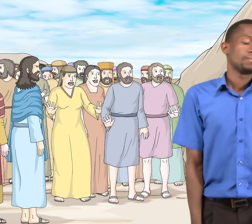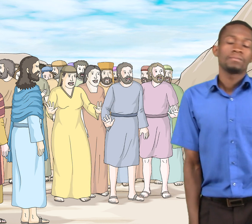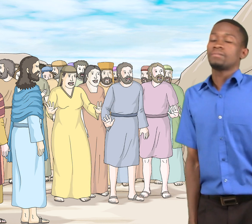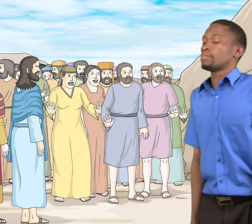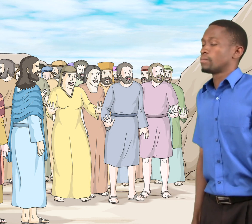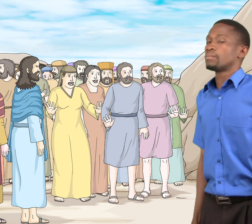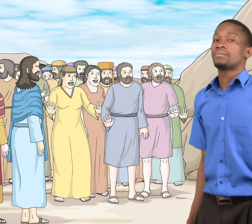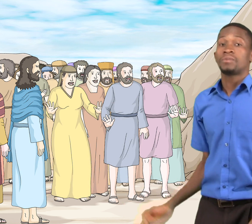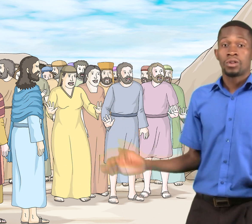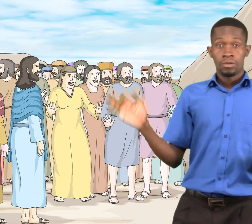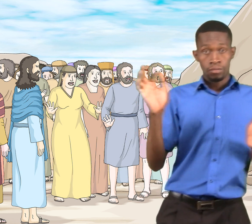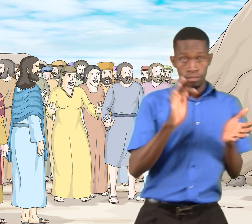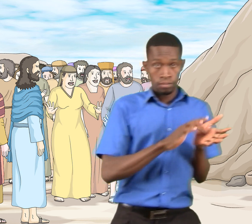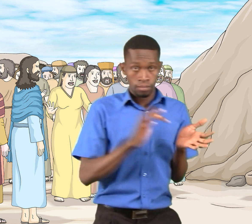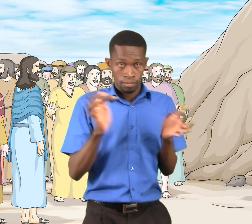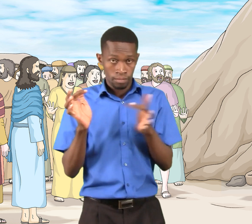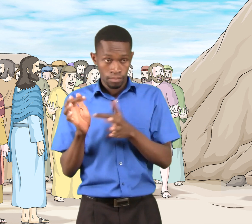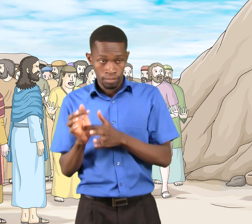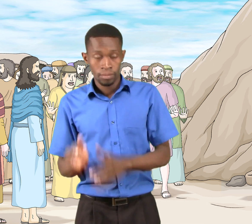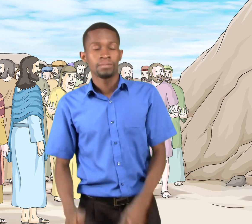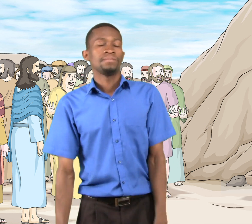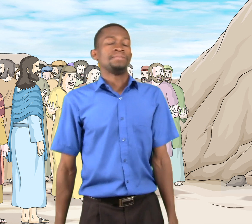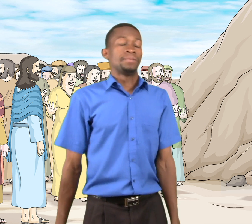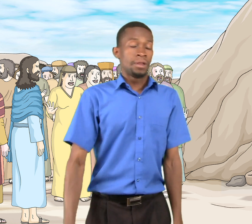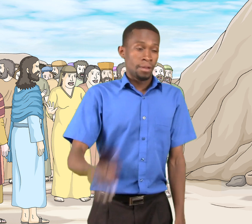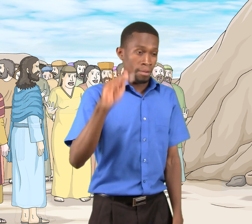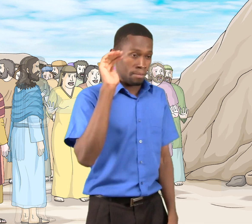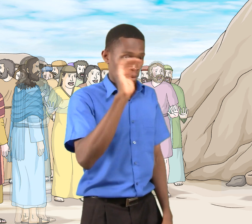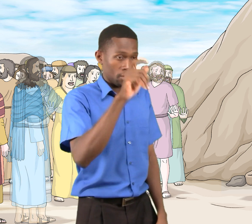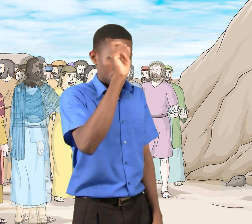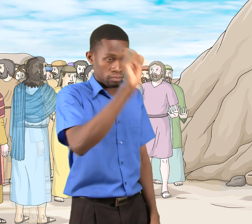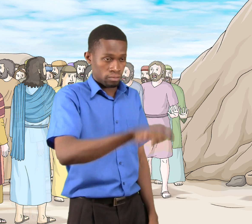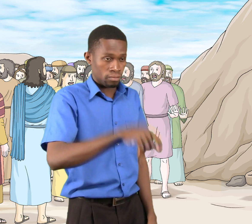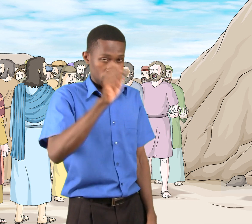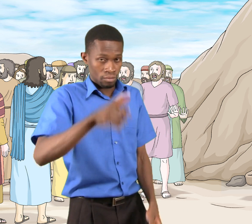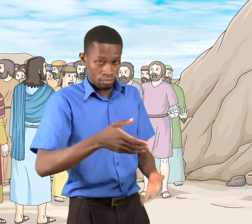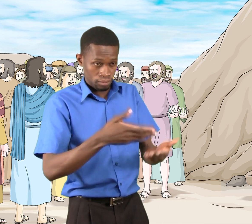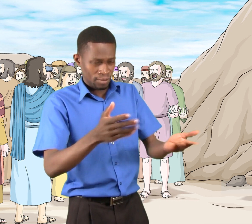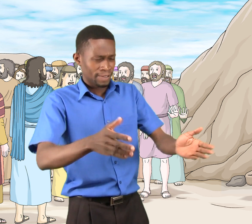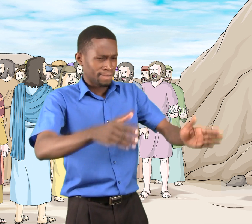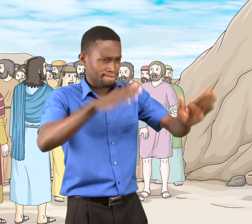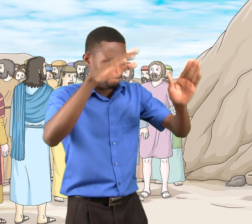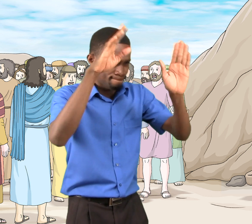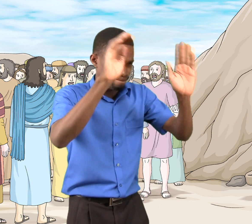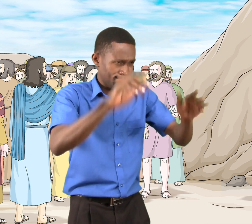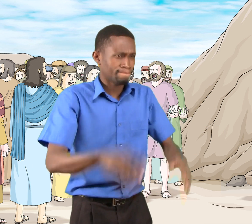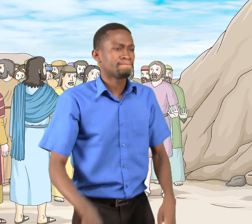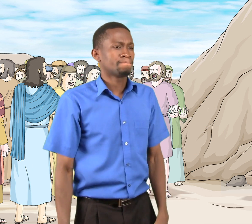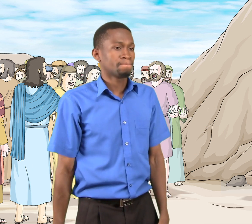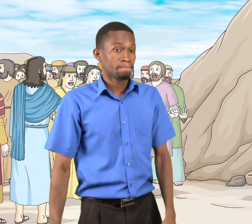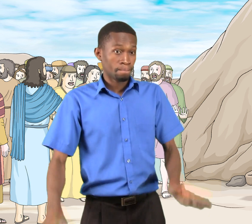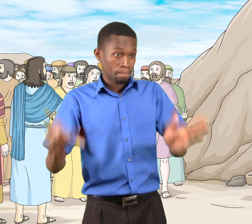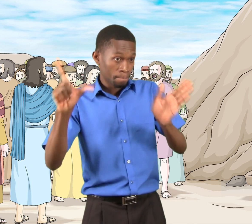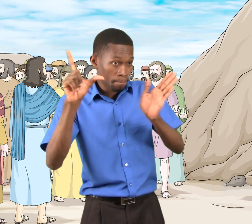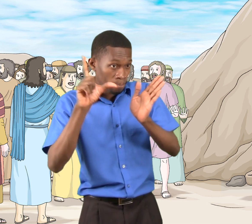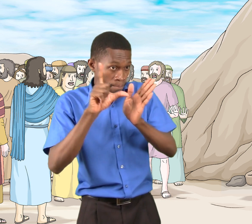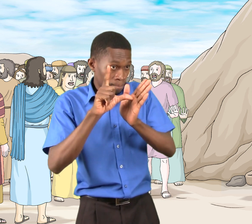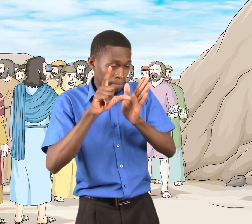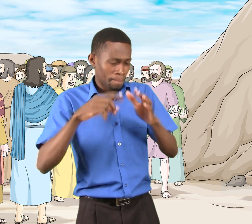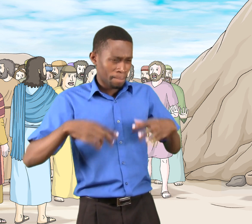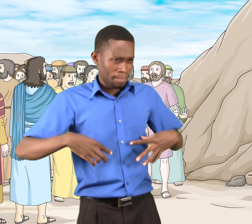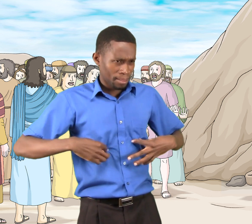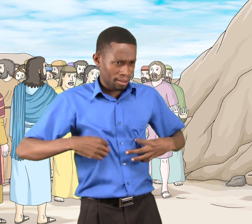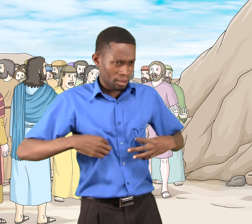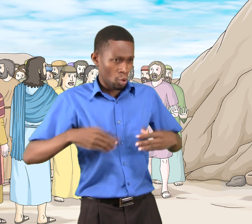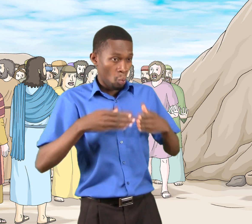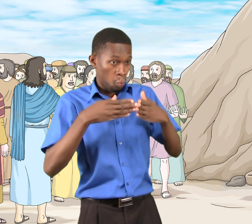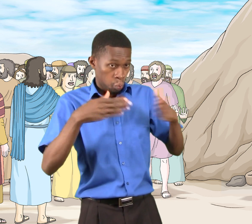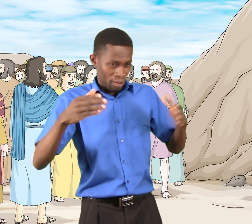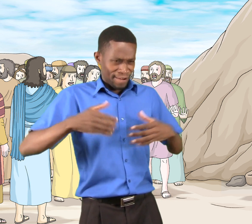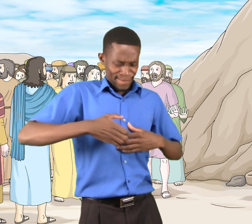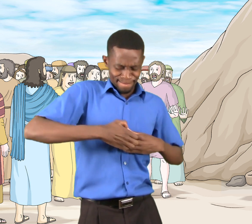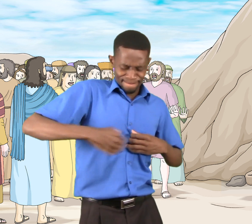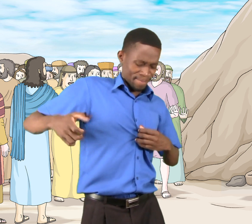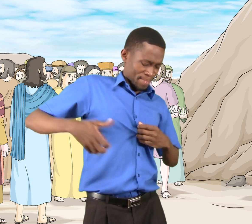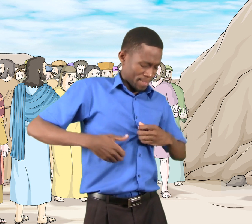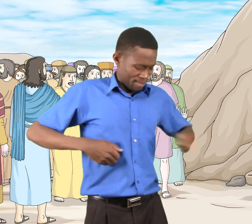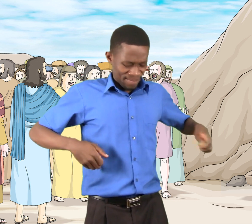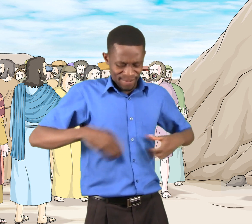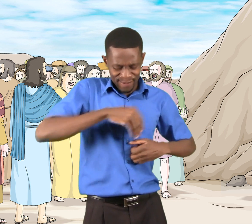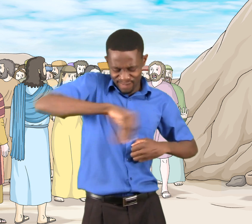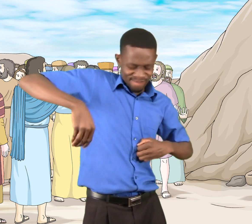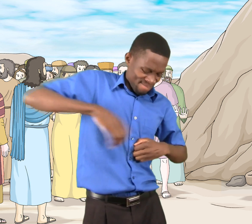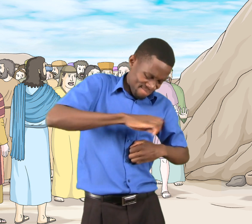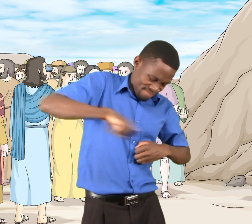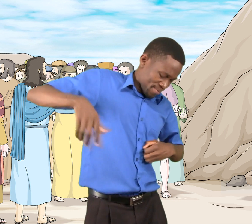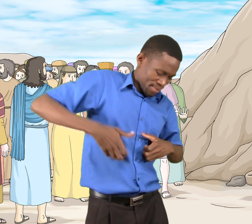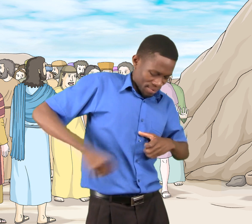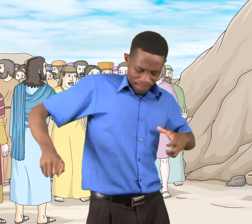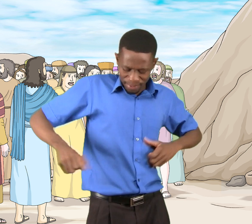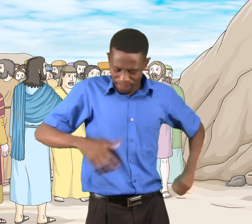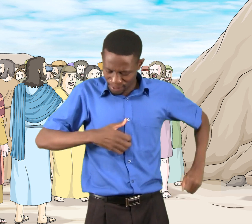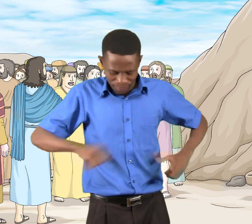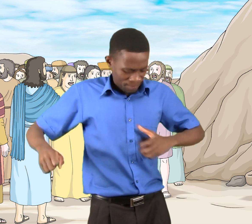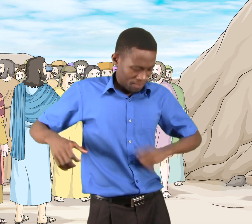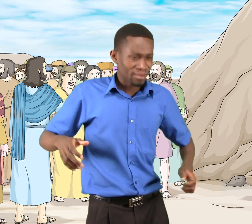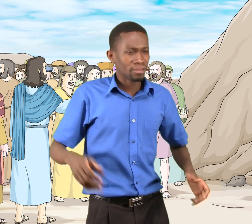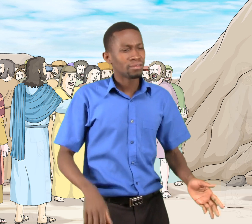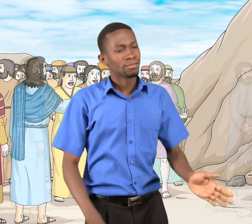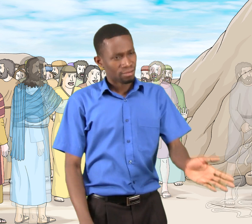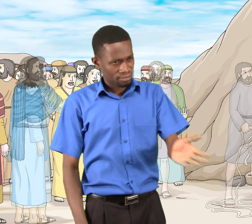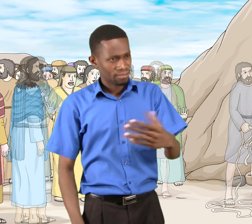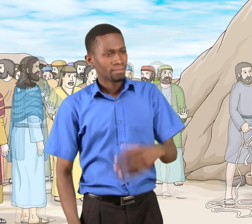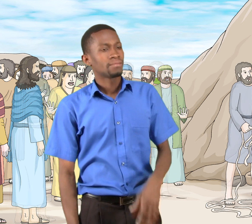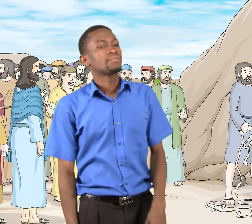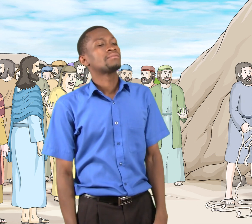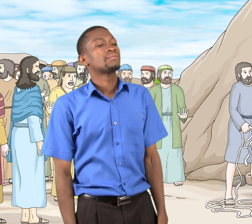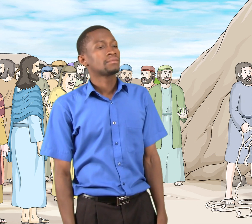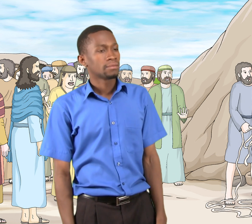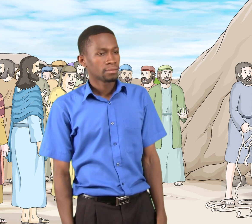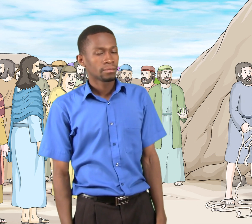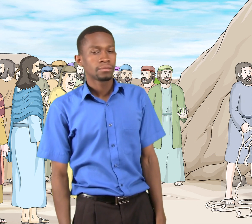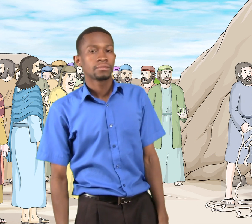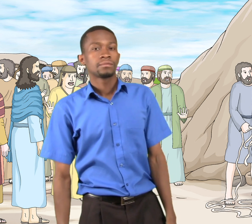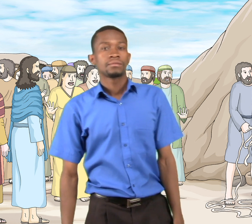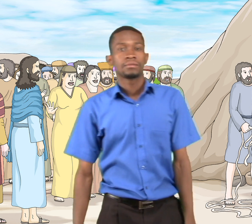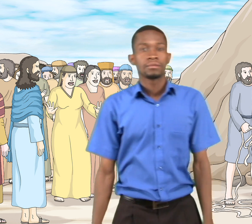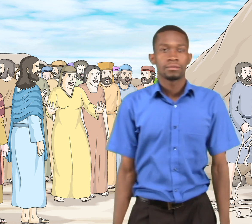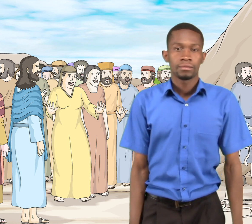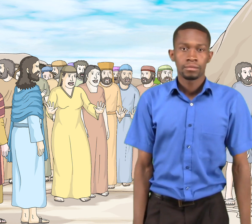The man who had been dead came out with his hands and feet bound in strips of linen, and his face wrapped in a cloth.